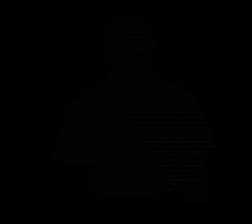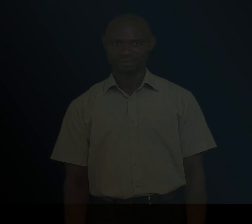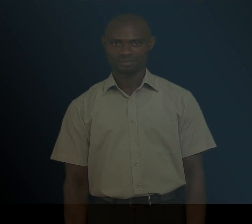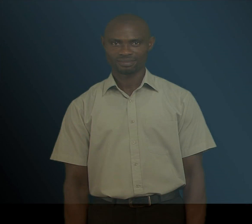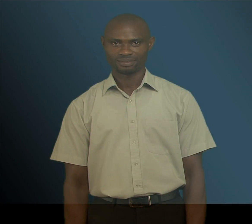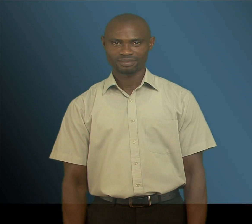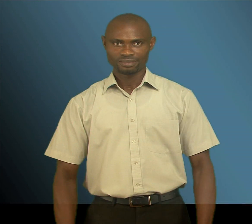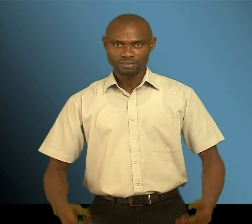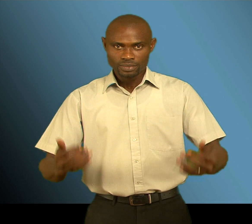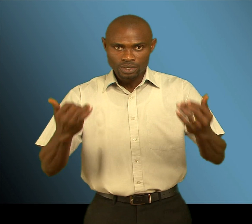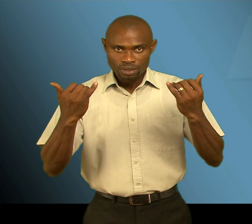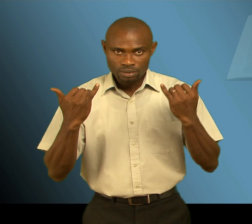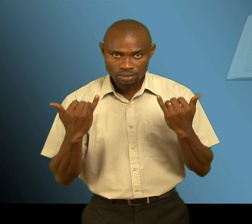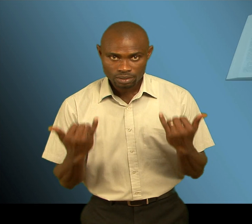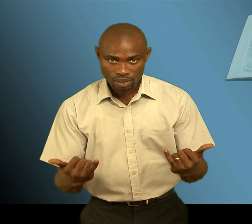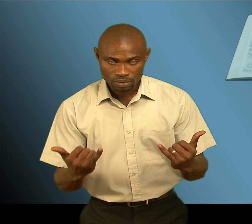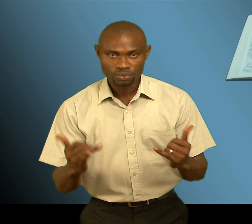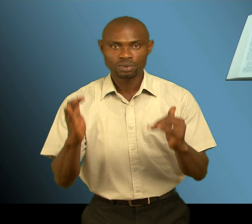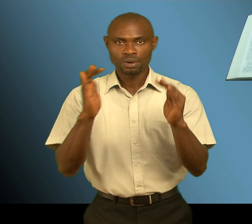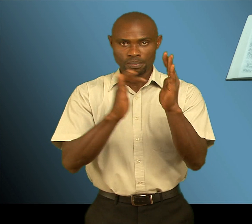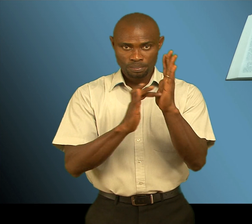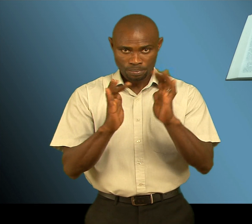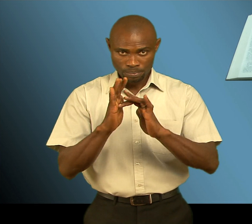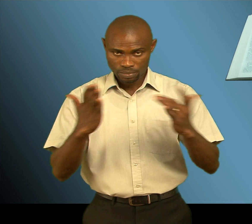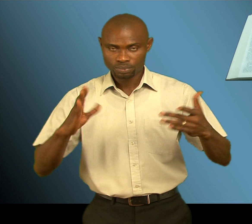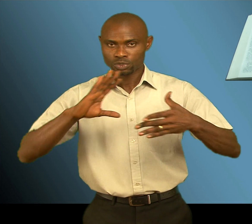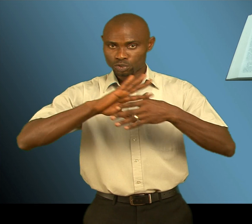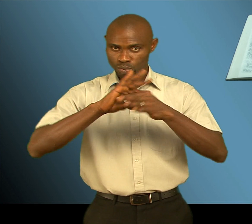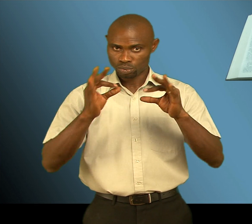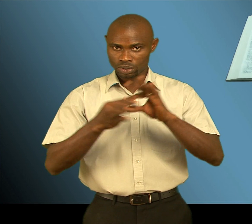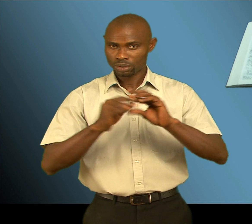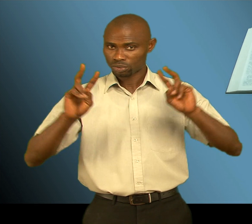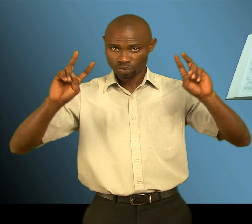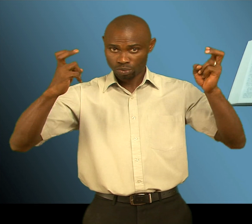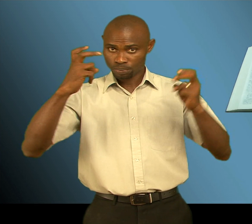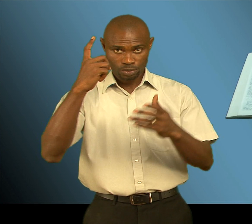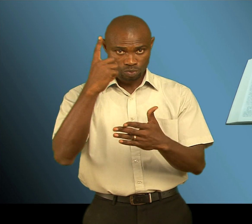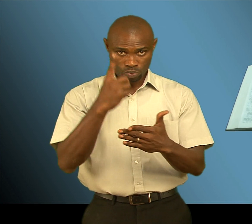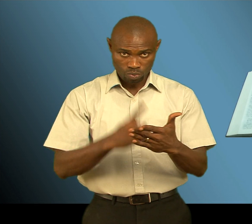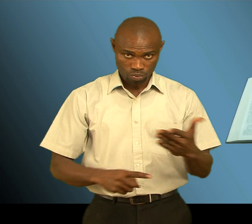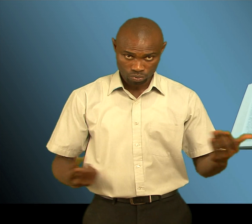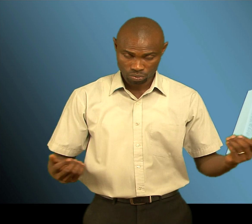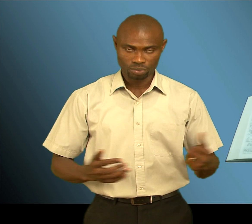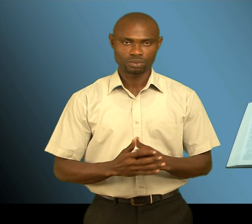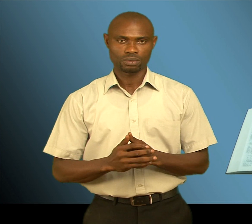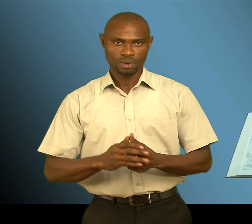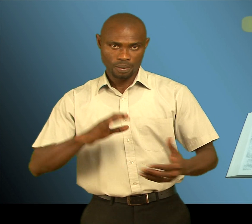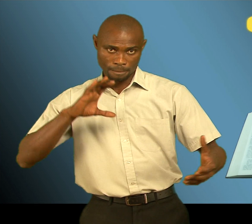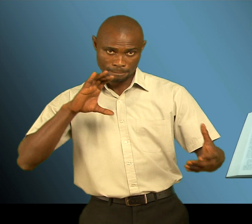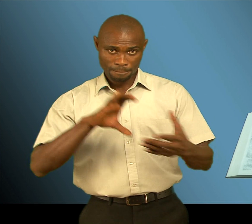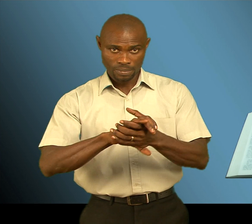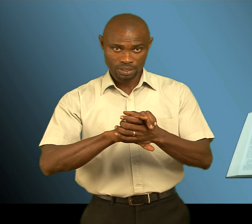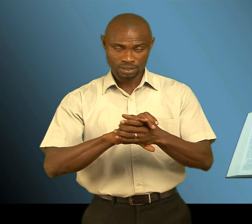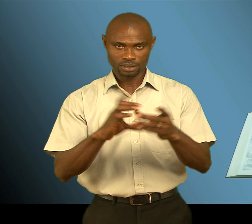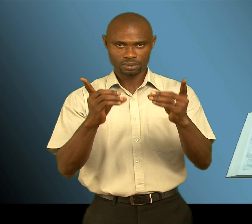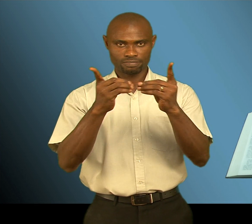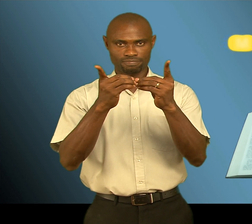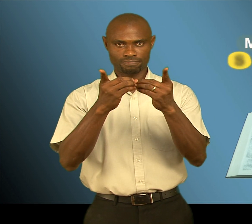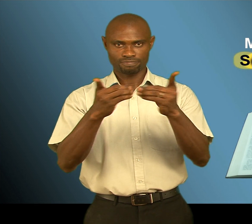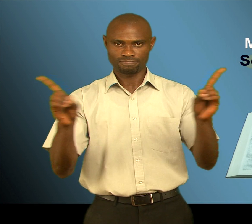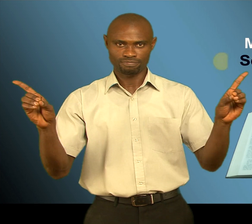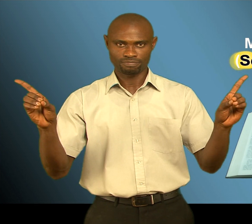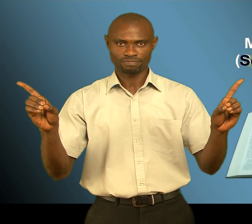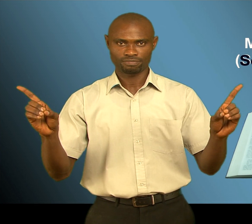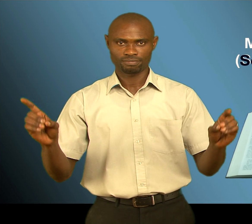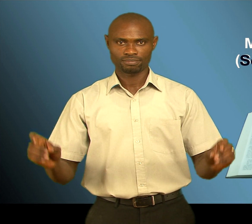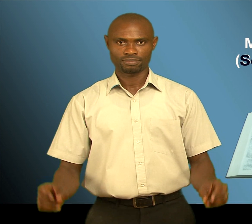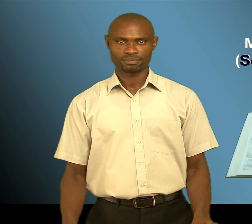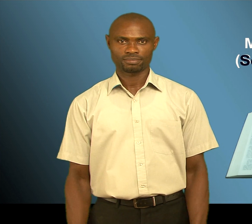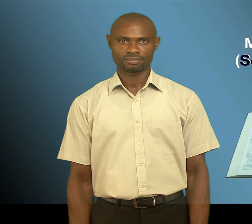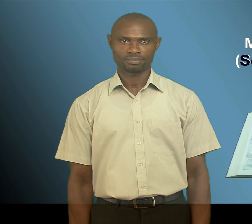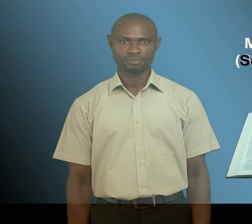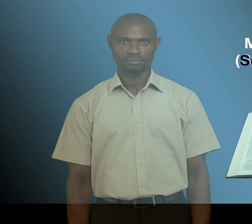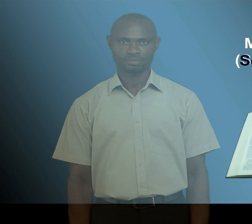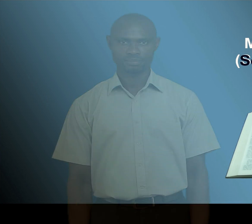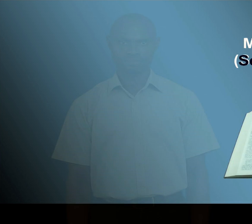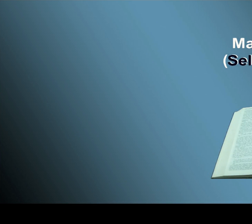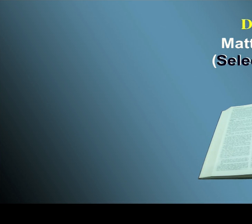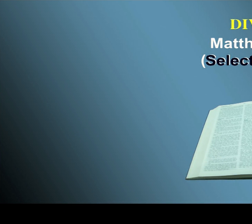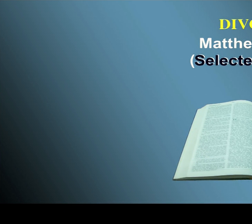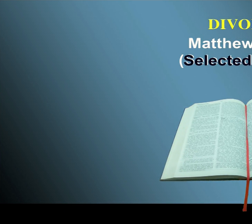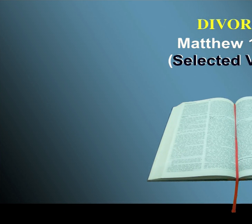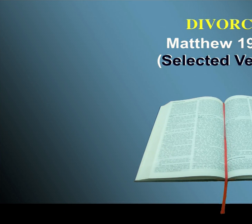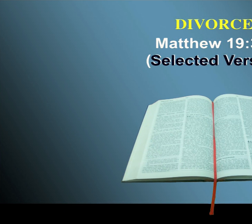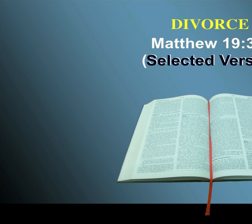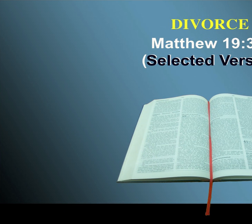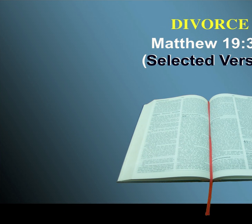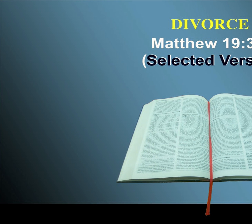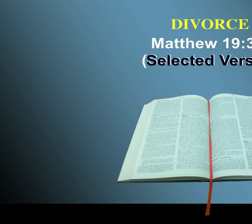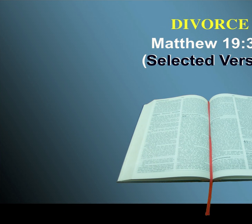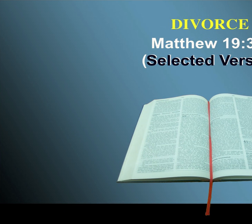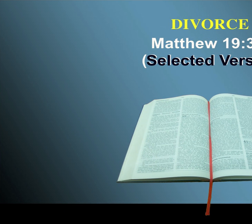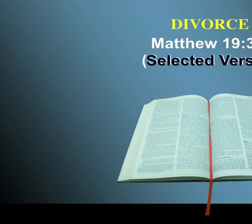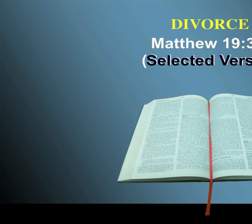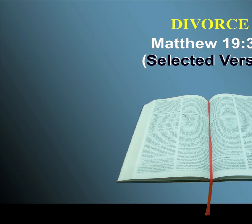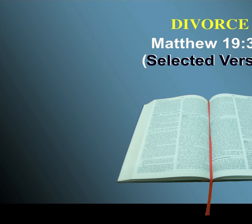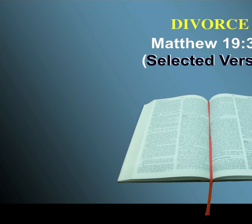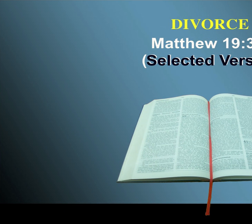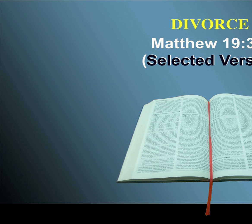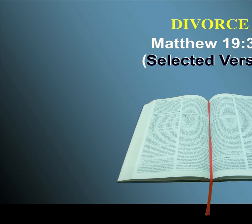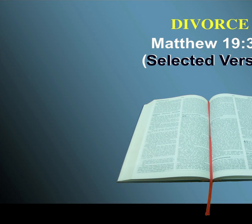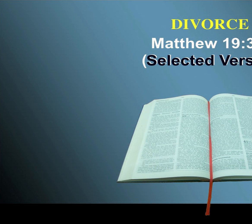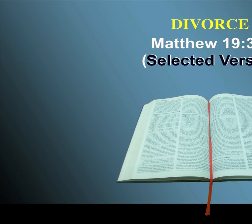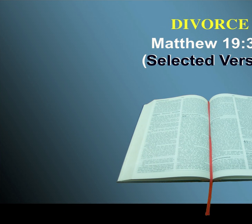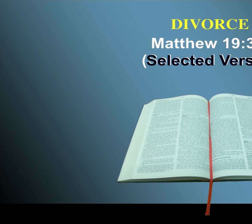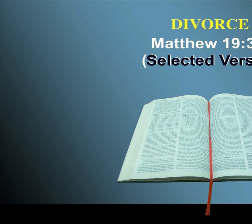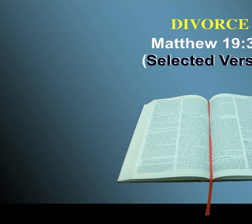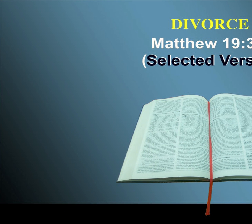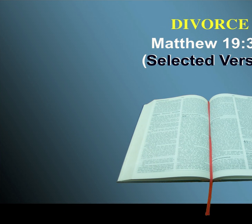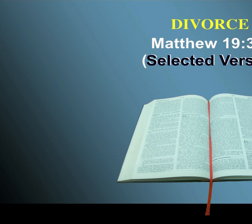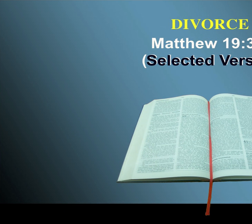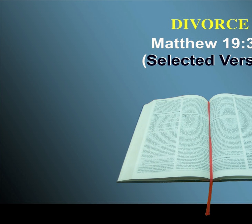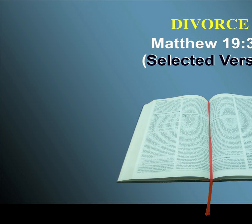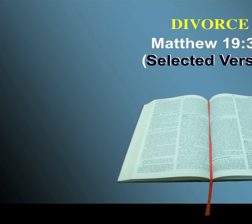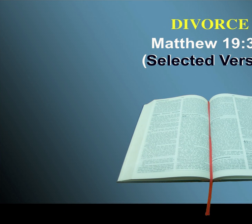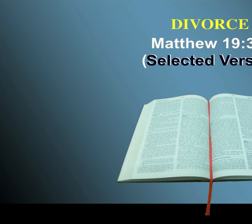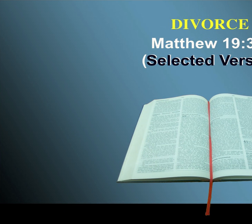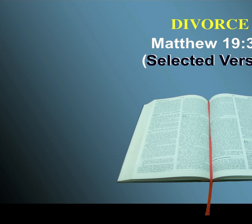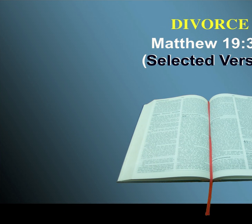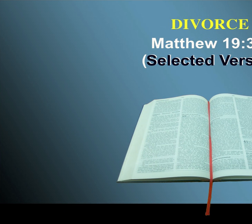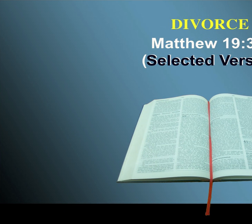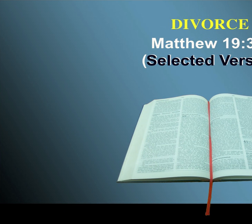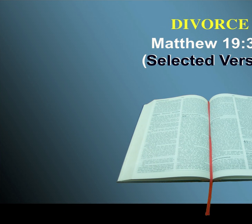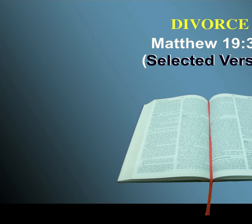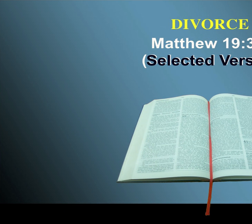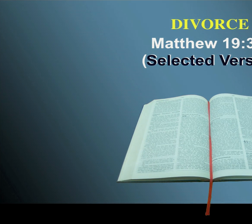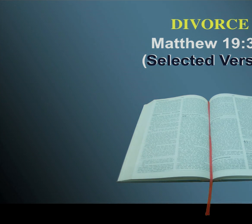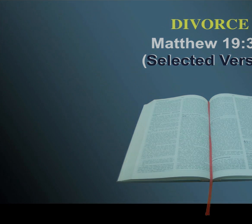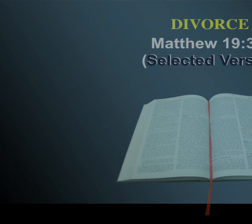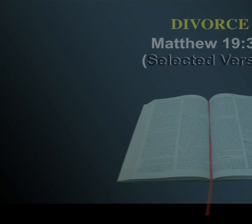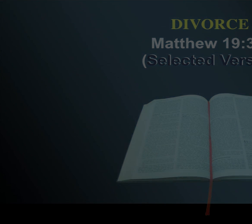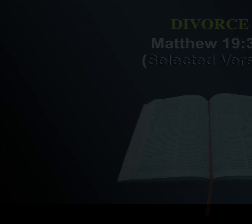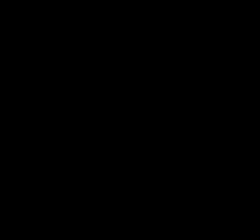Divorce